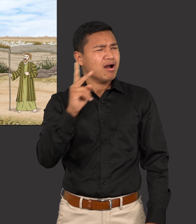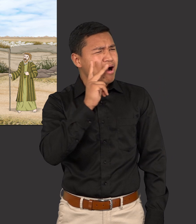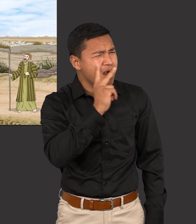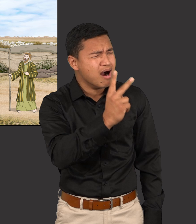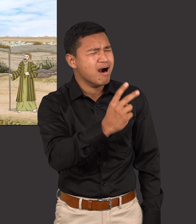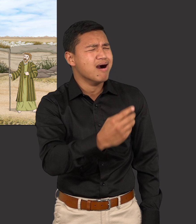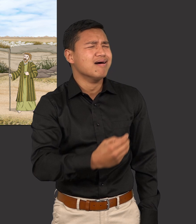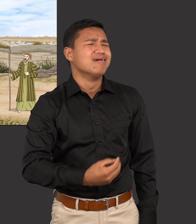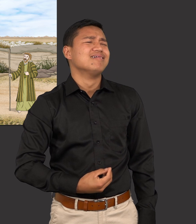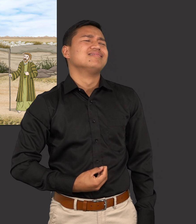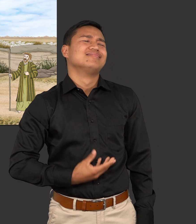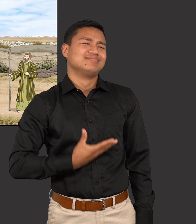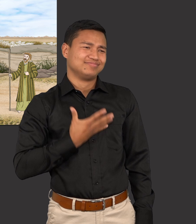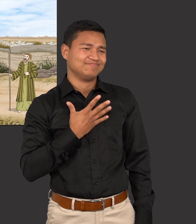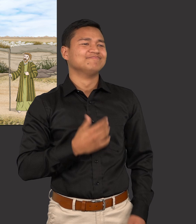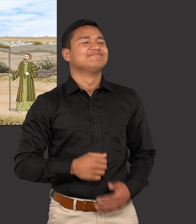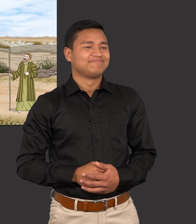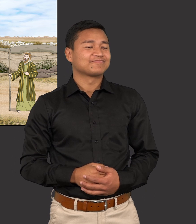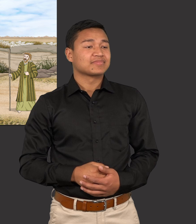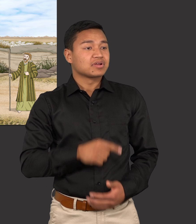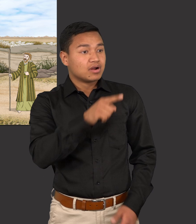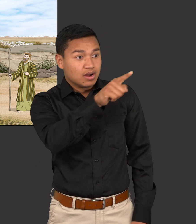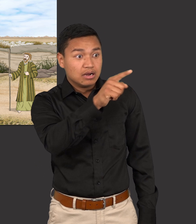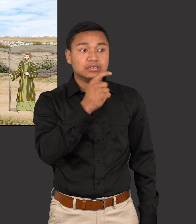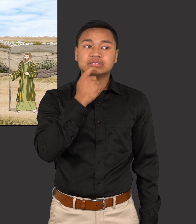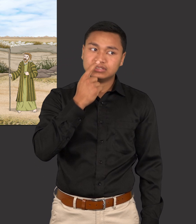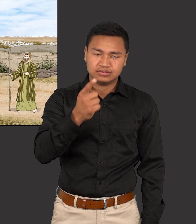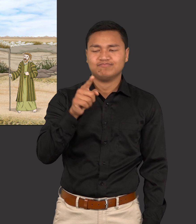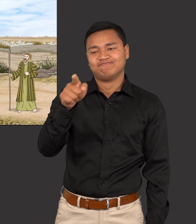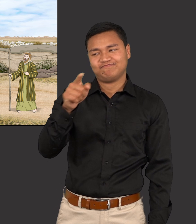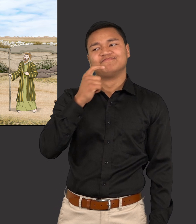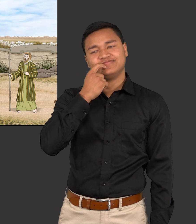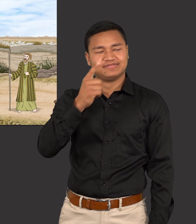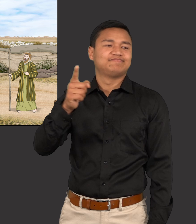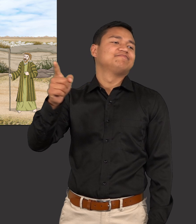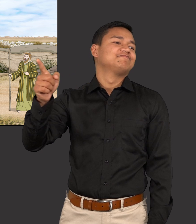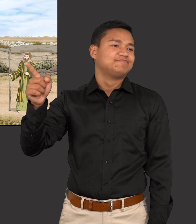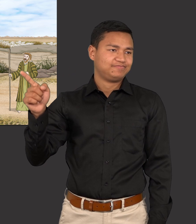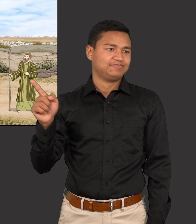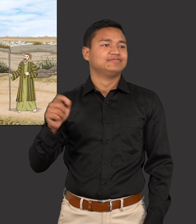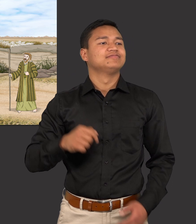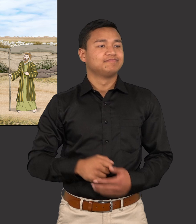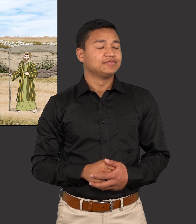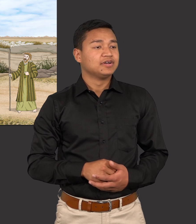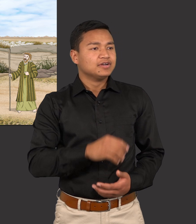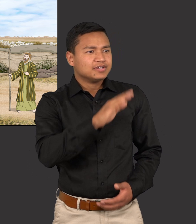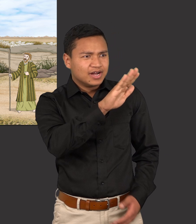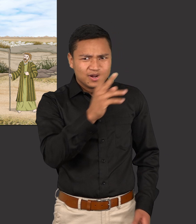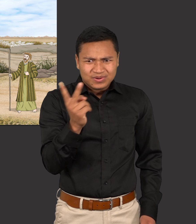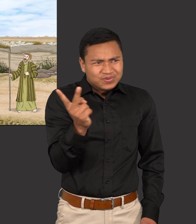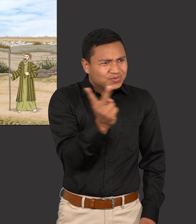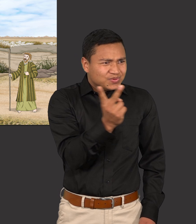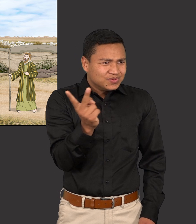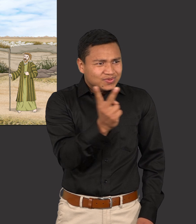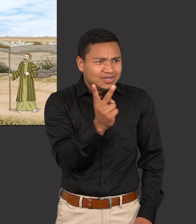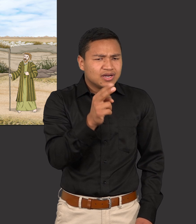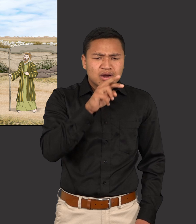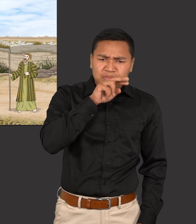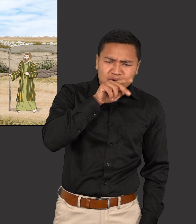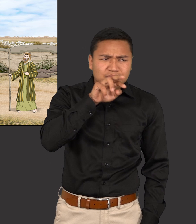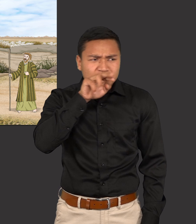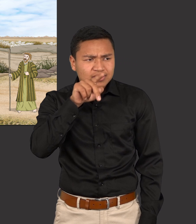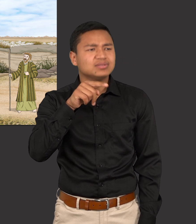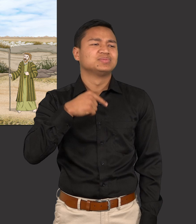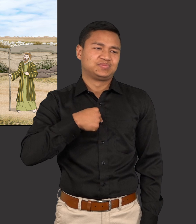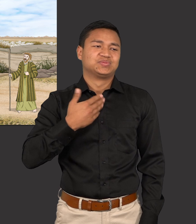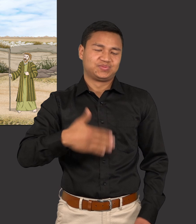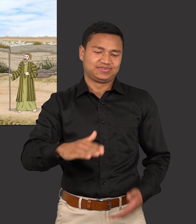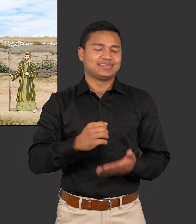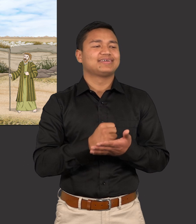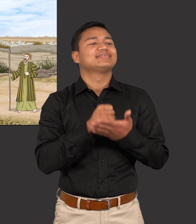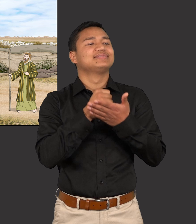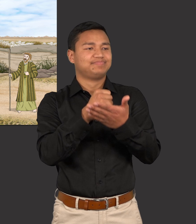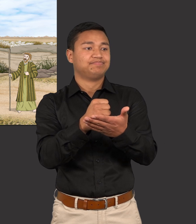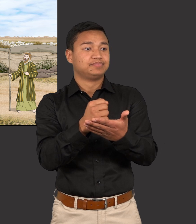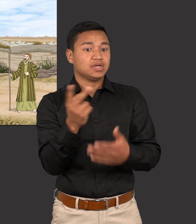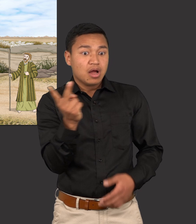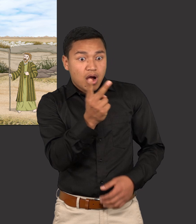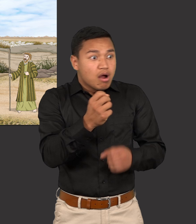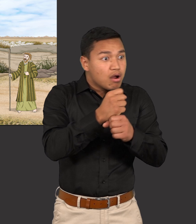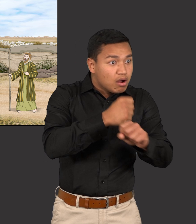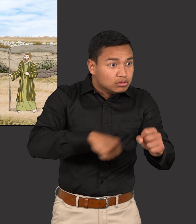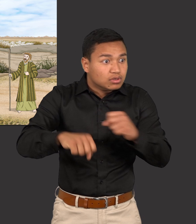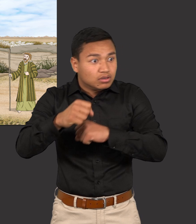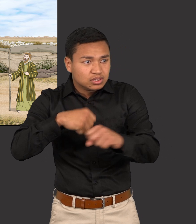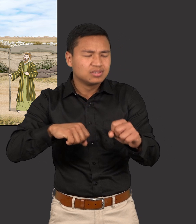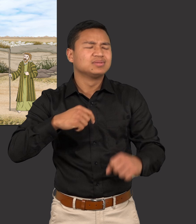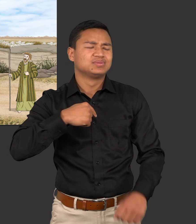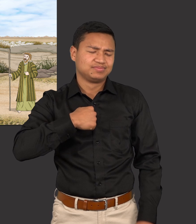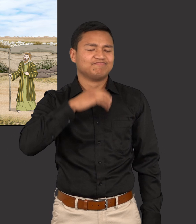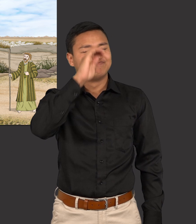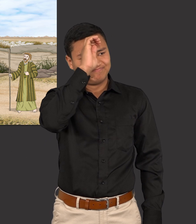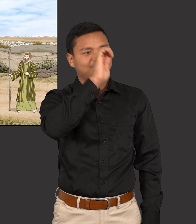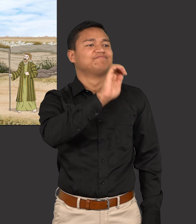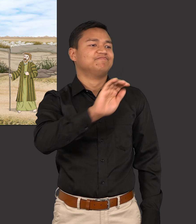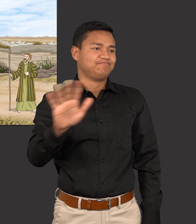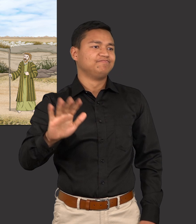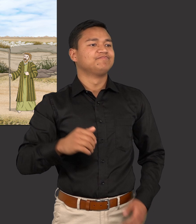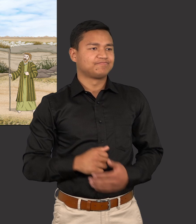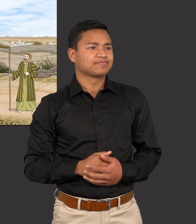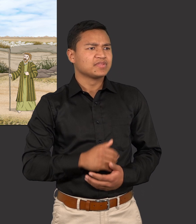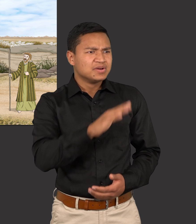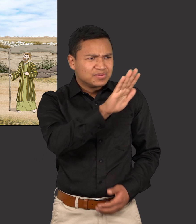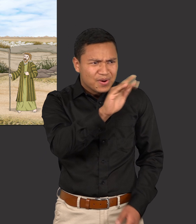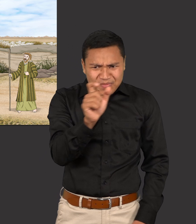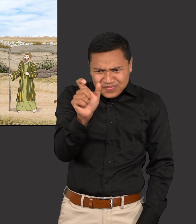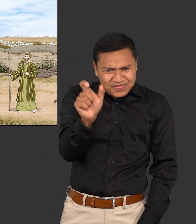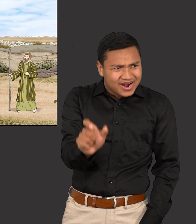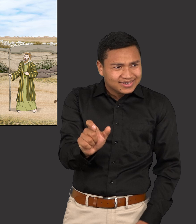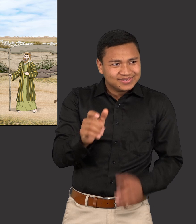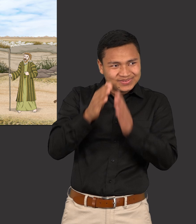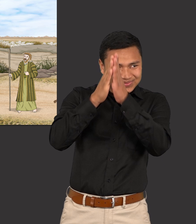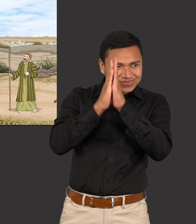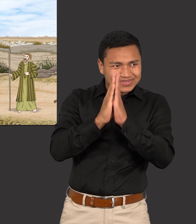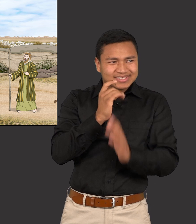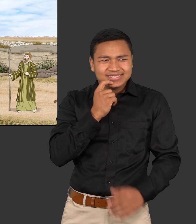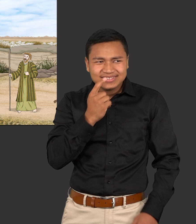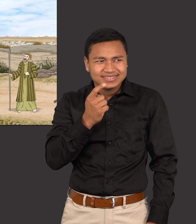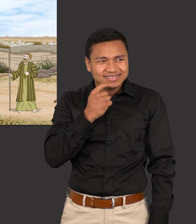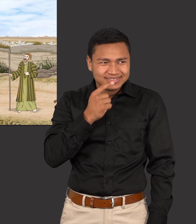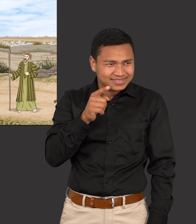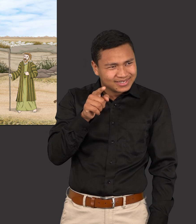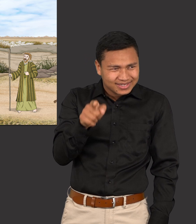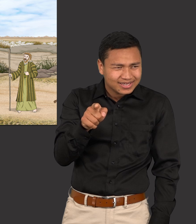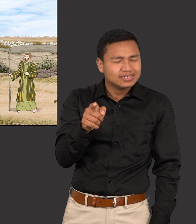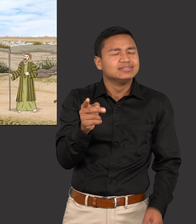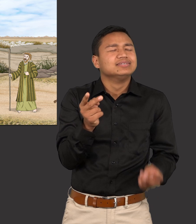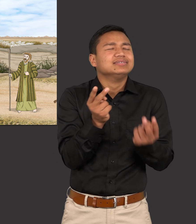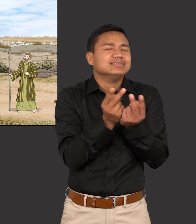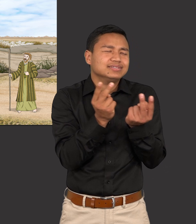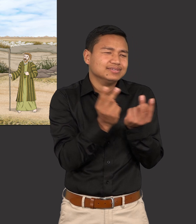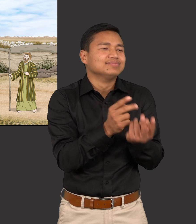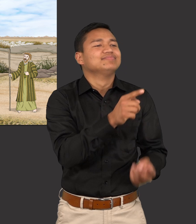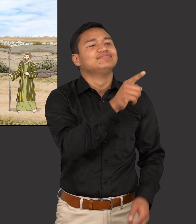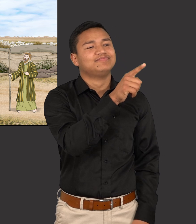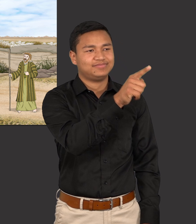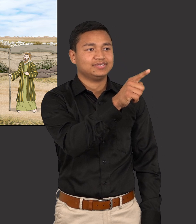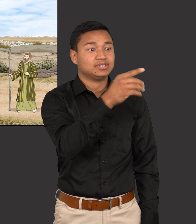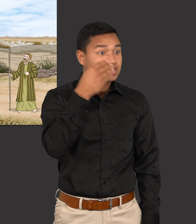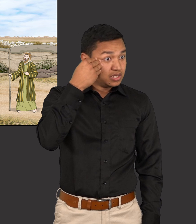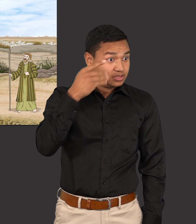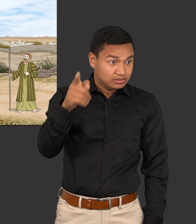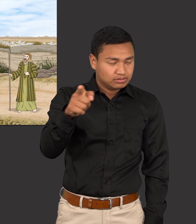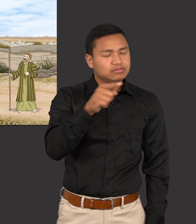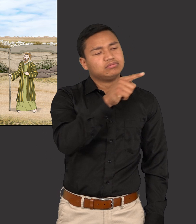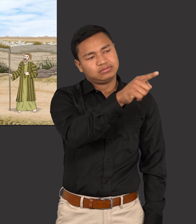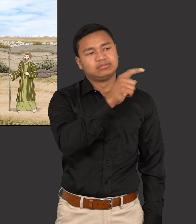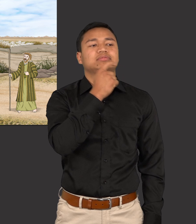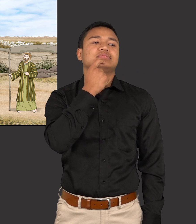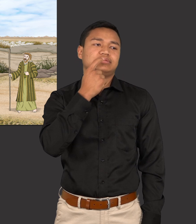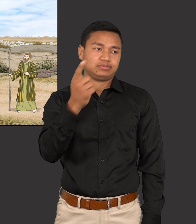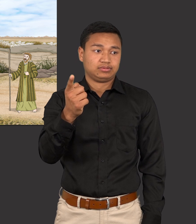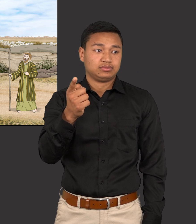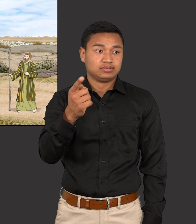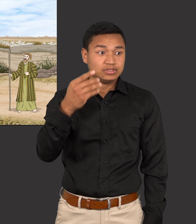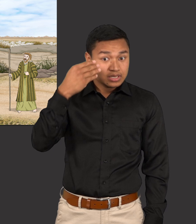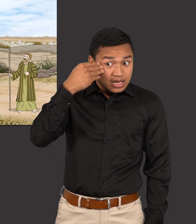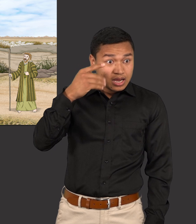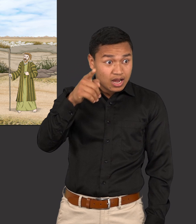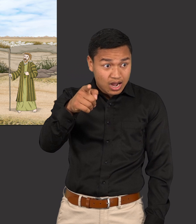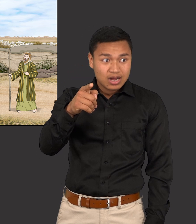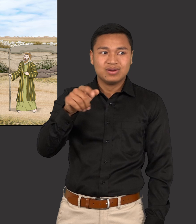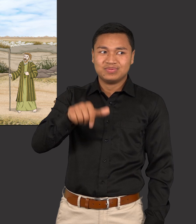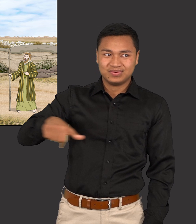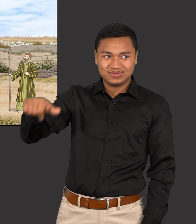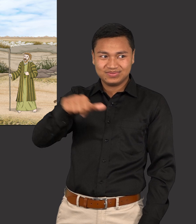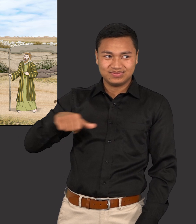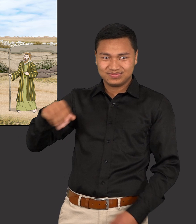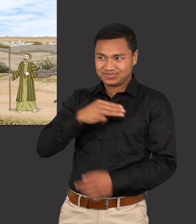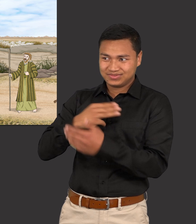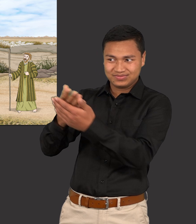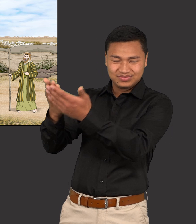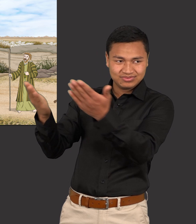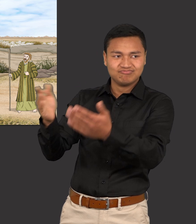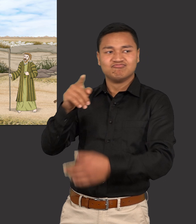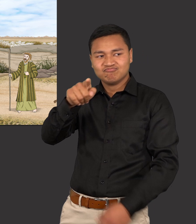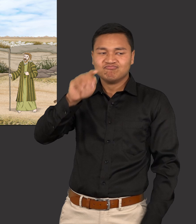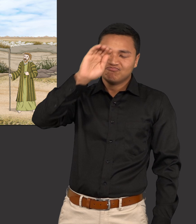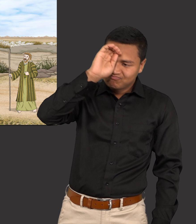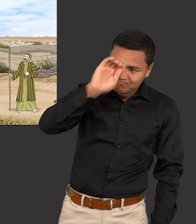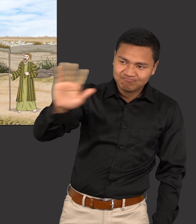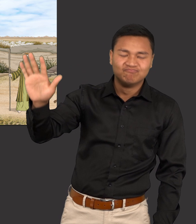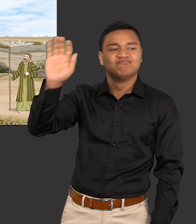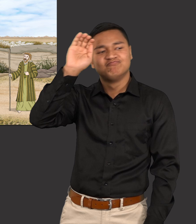When he sees you, he will be glad in his heart. You are to speak to him and put the words in his mouth. I will help both of you to speak, and I will teach you what to do.